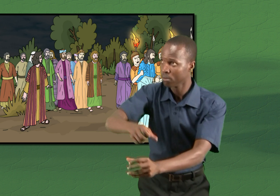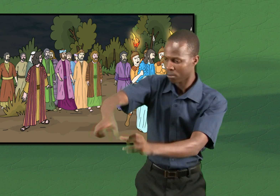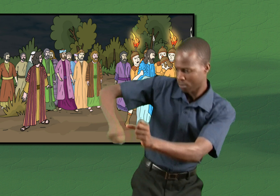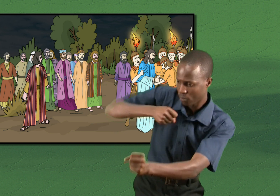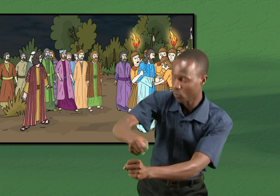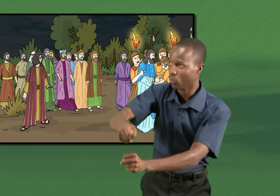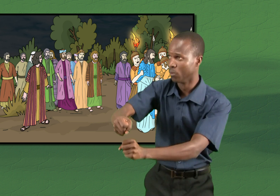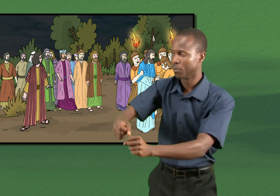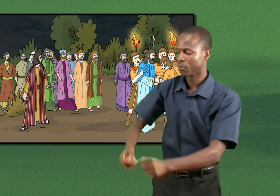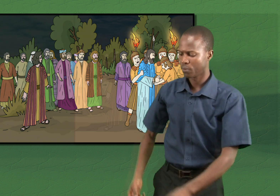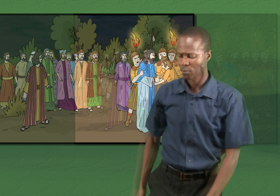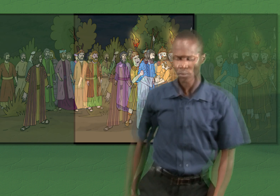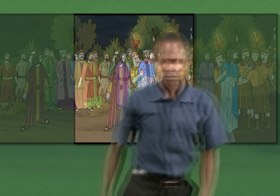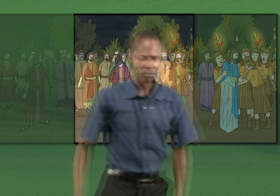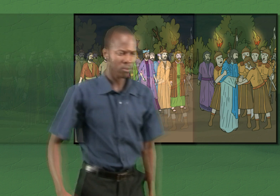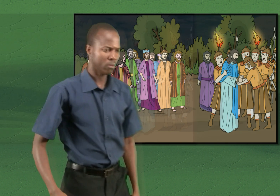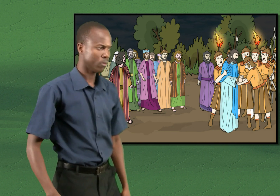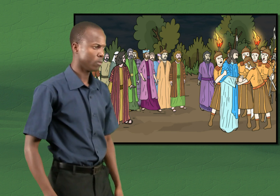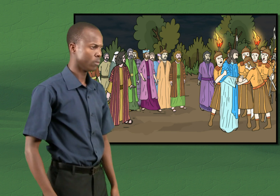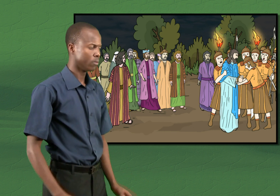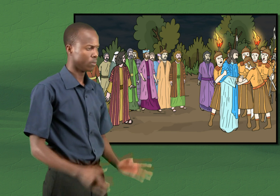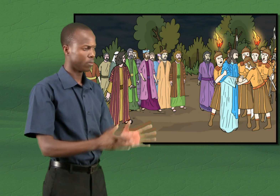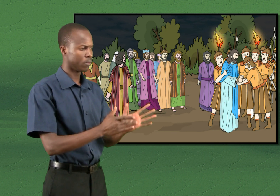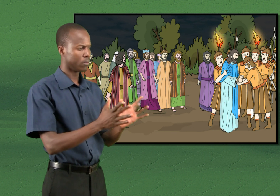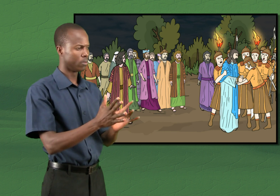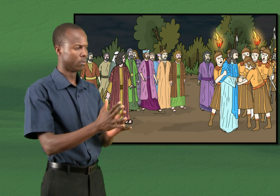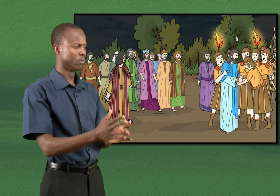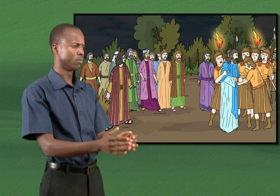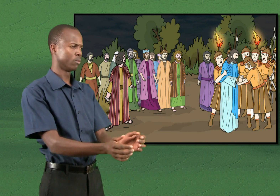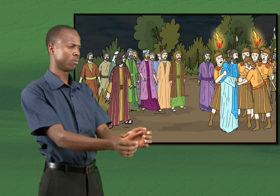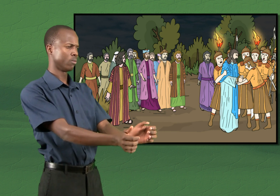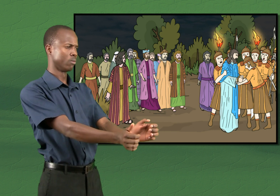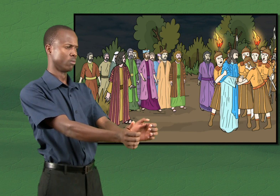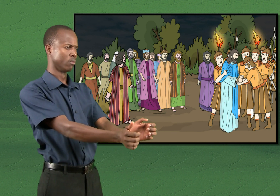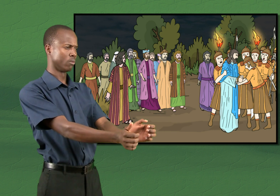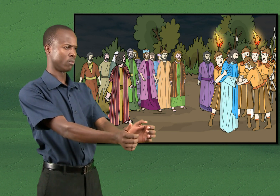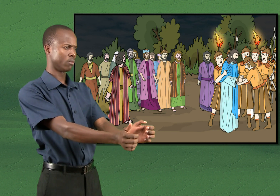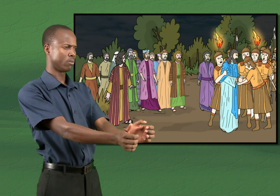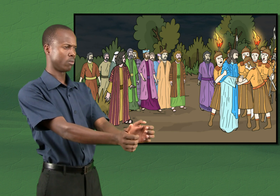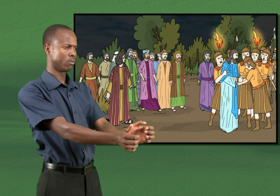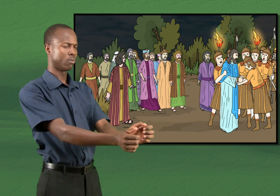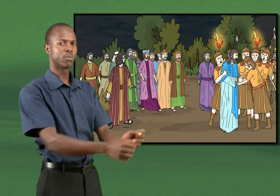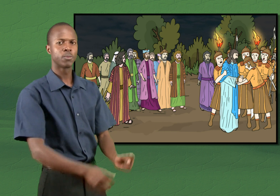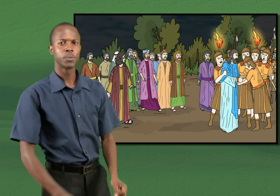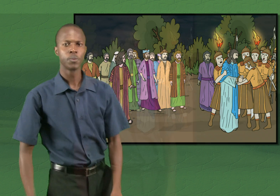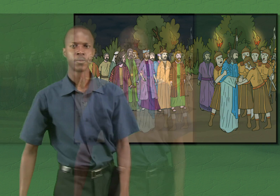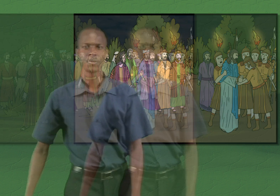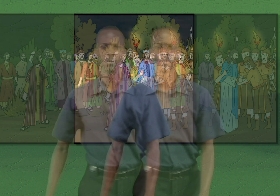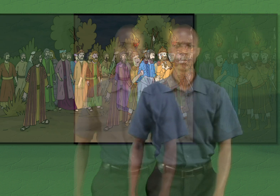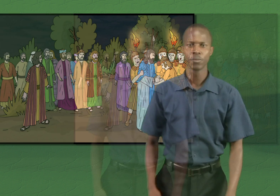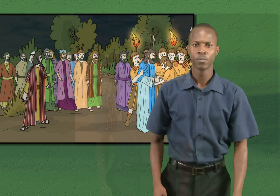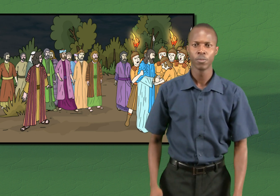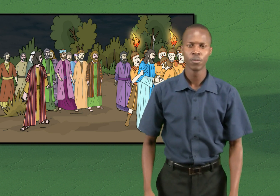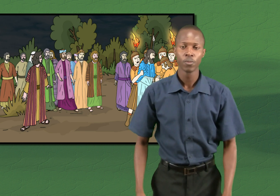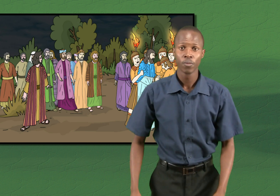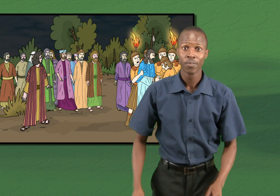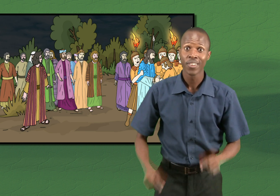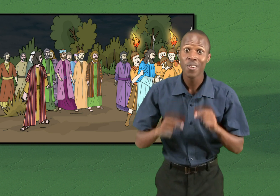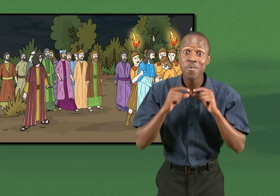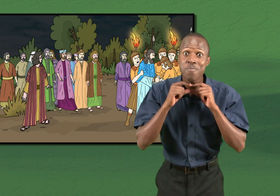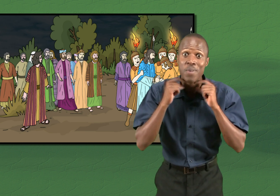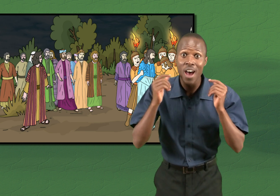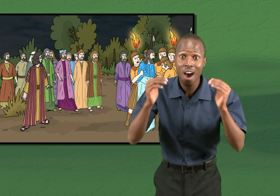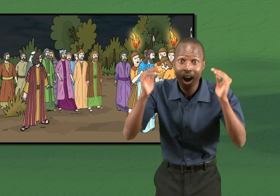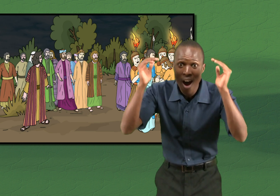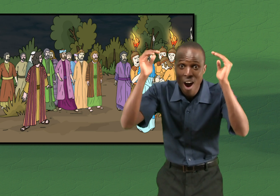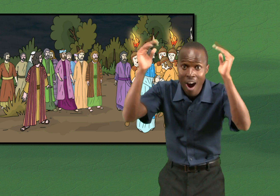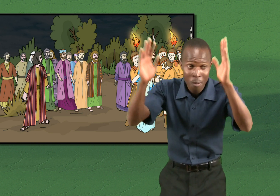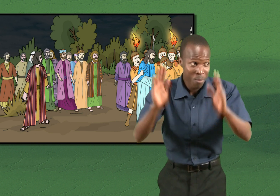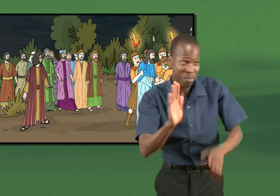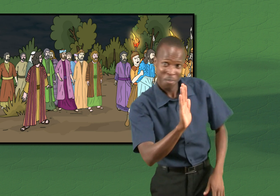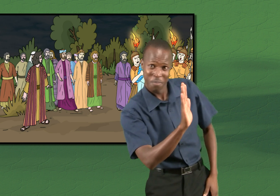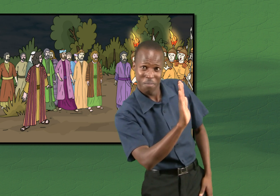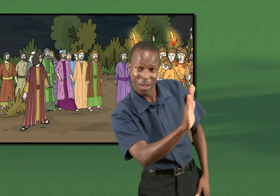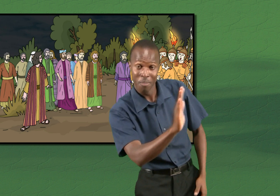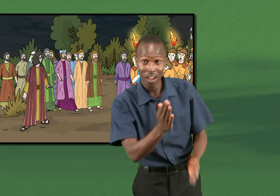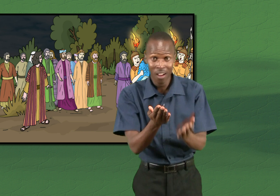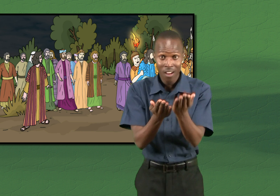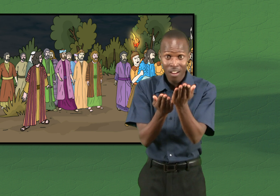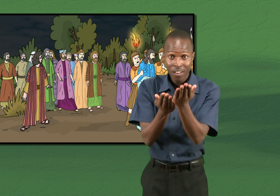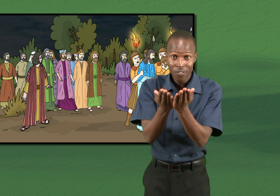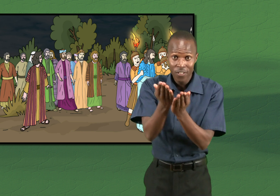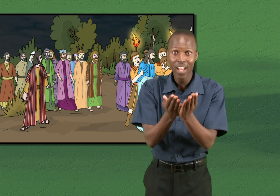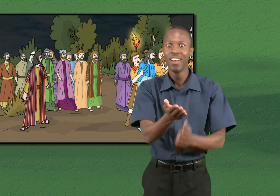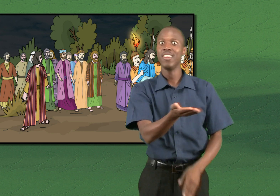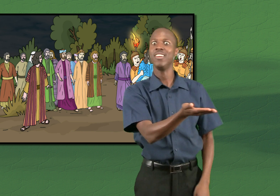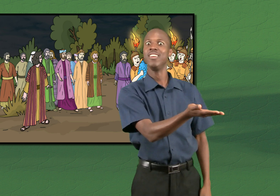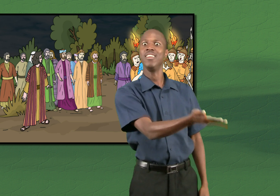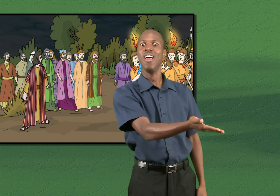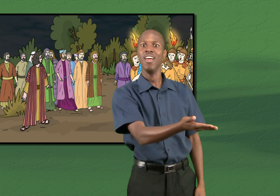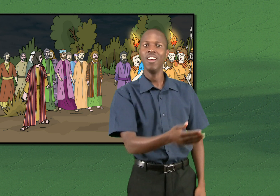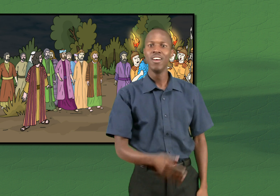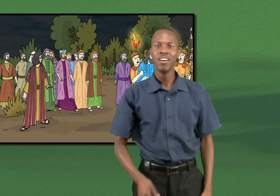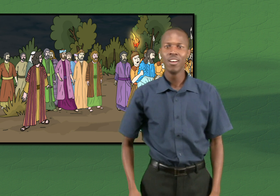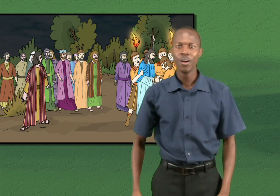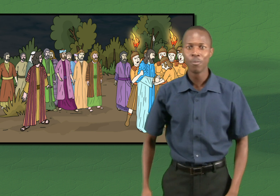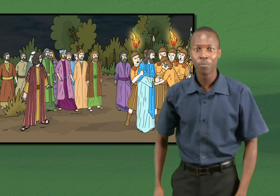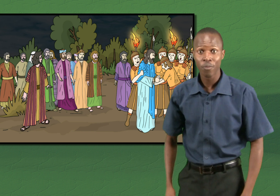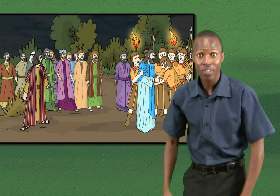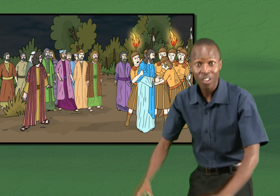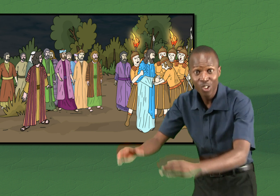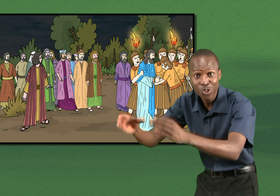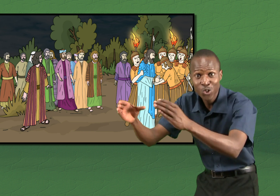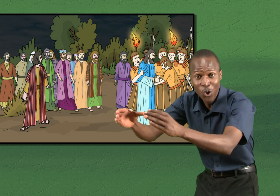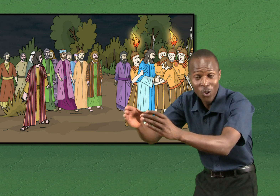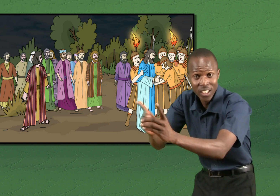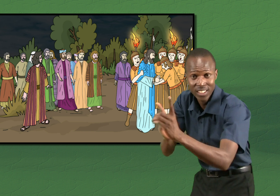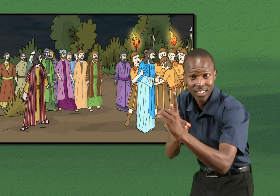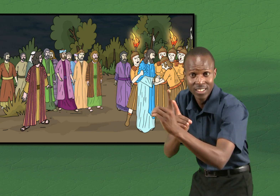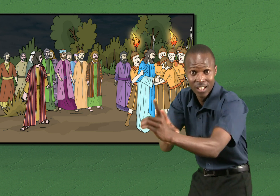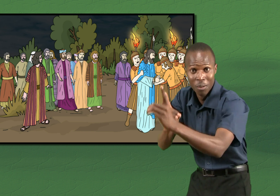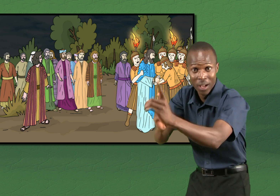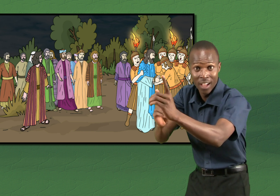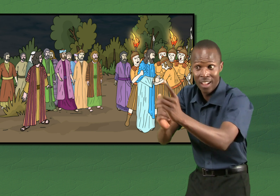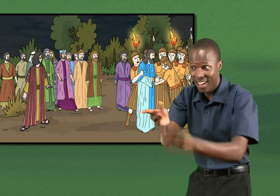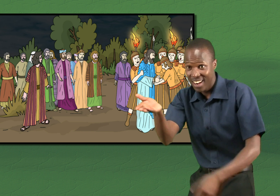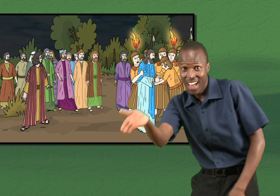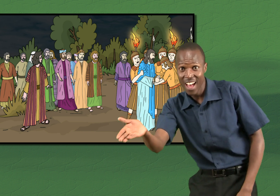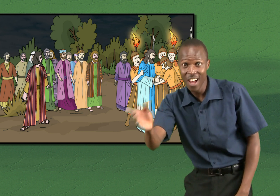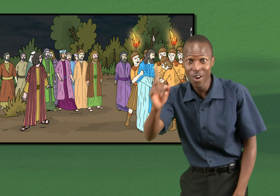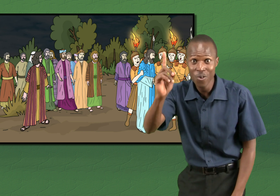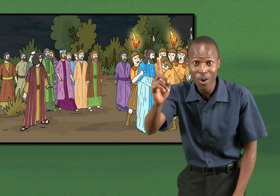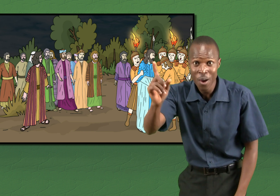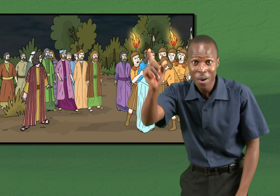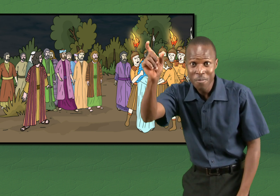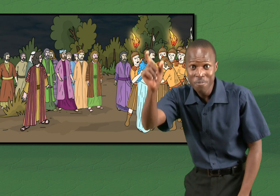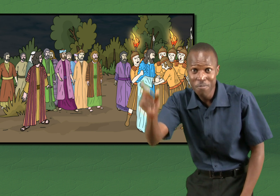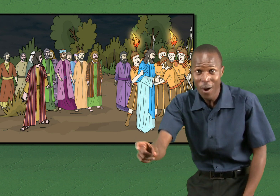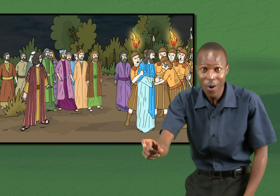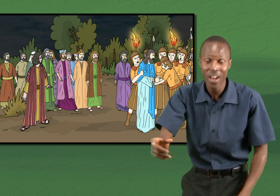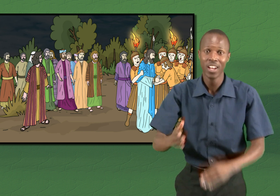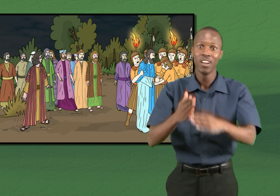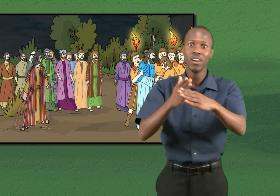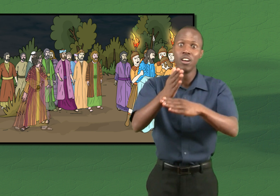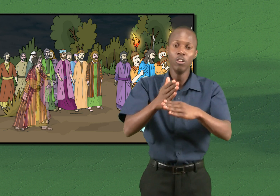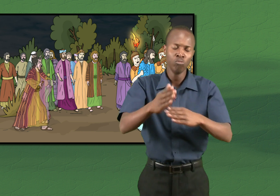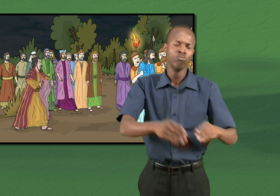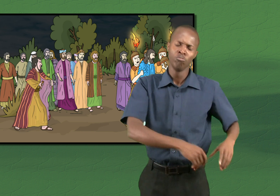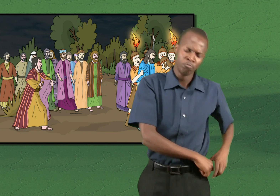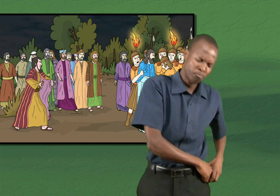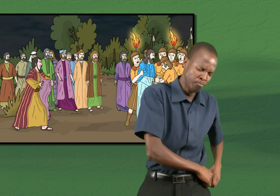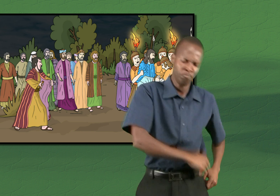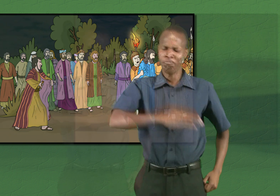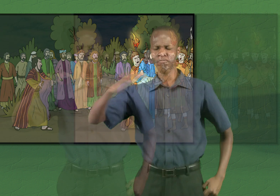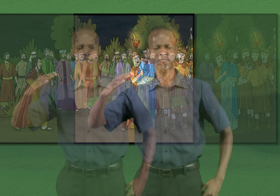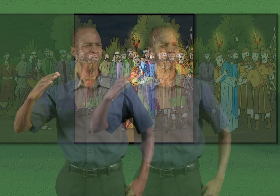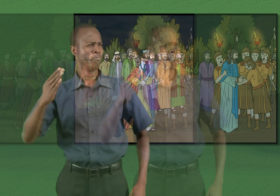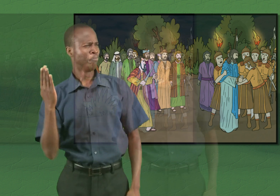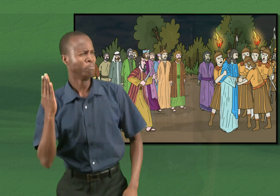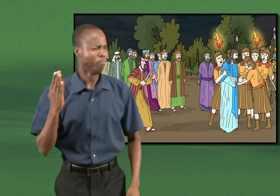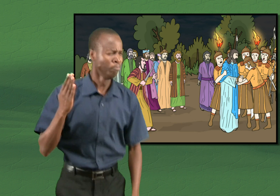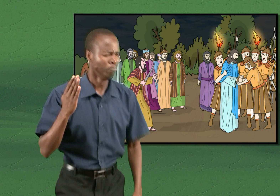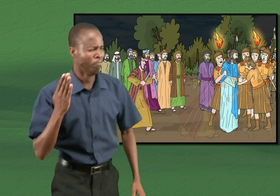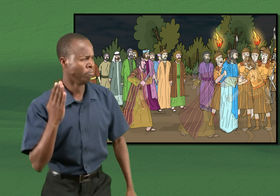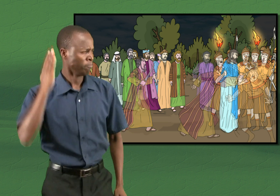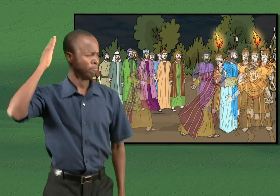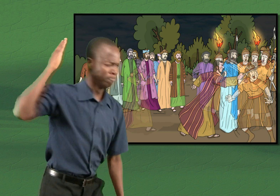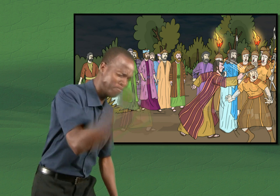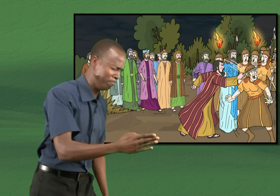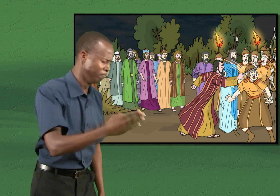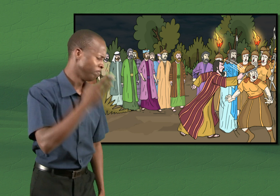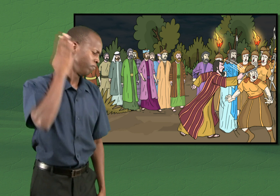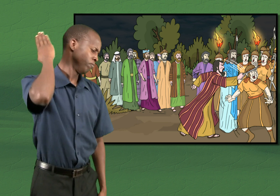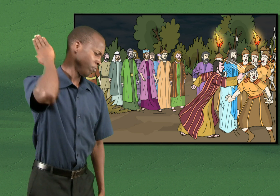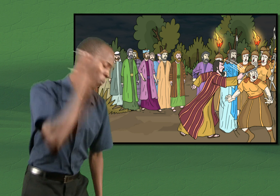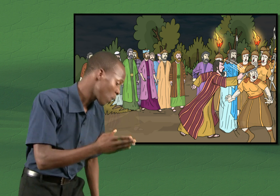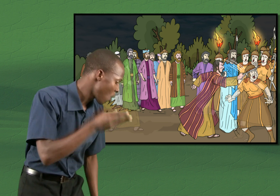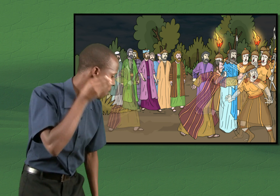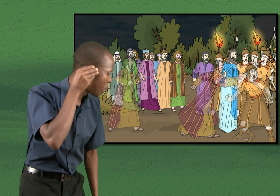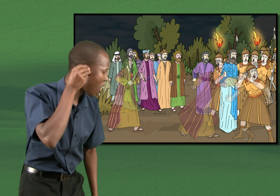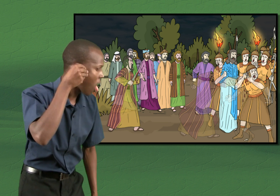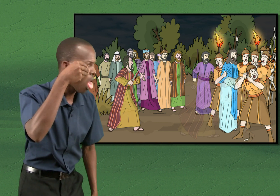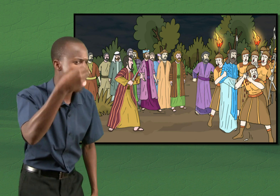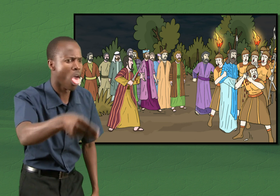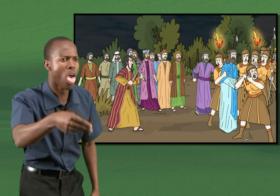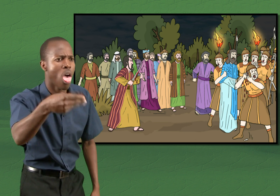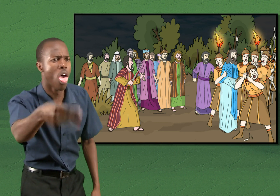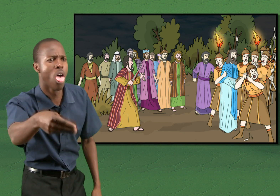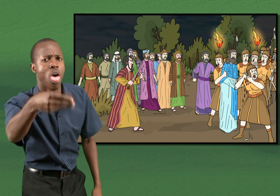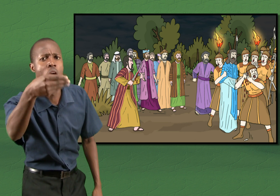At this, one of Jesus’ companions drew his sword and struck the servant of the high priest, cutting off his ear.